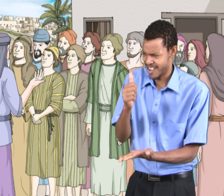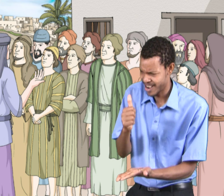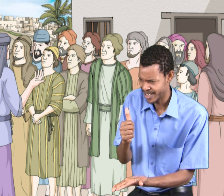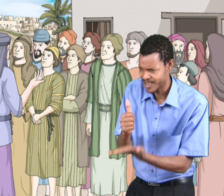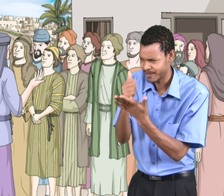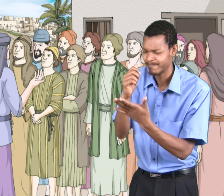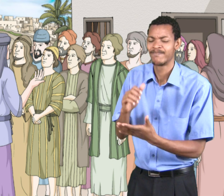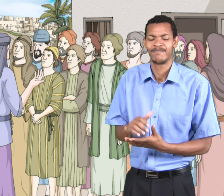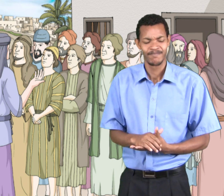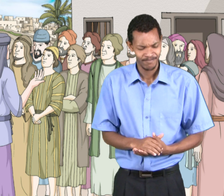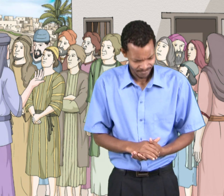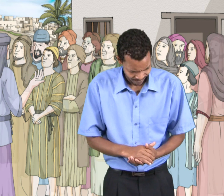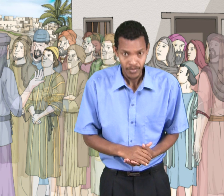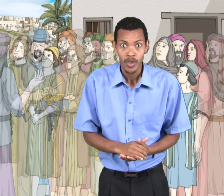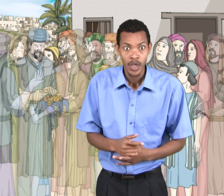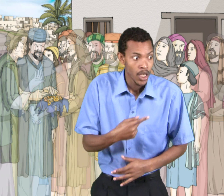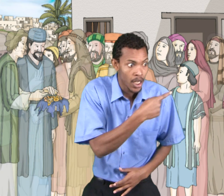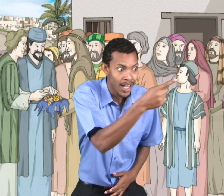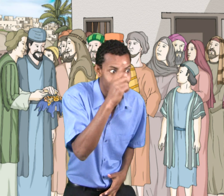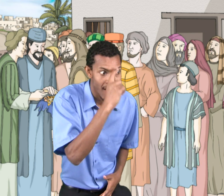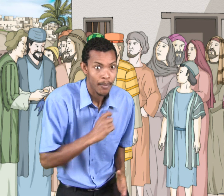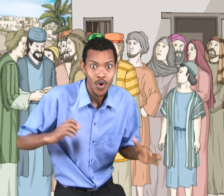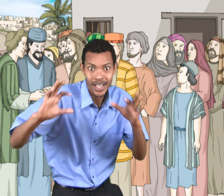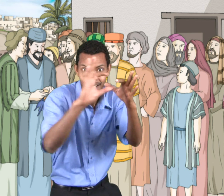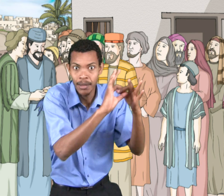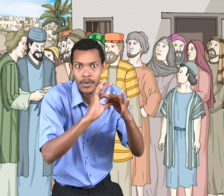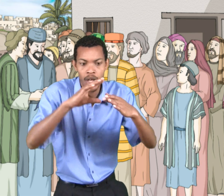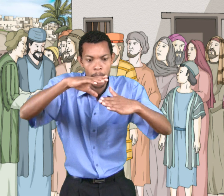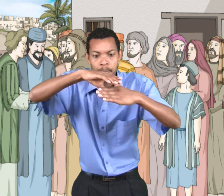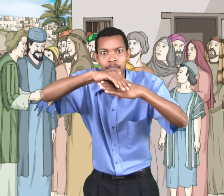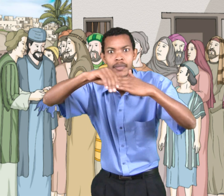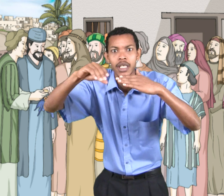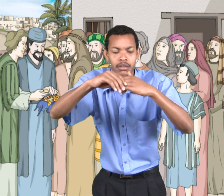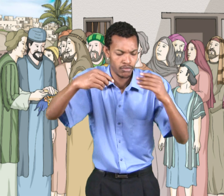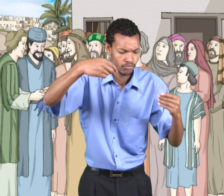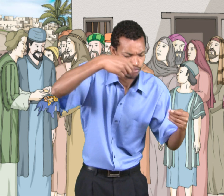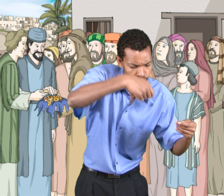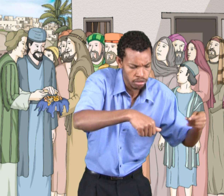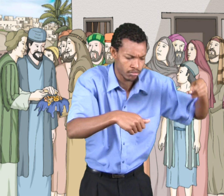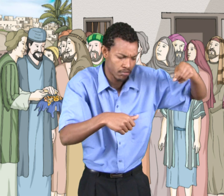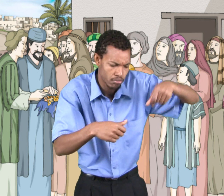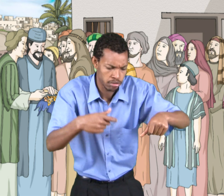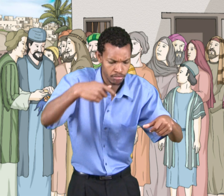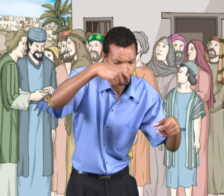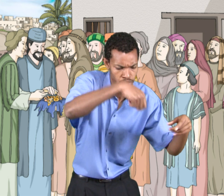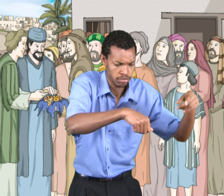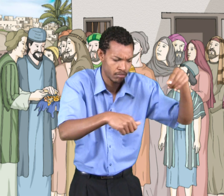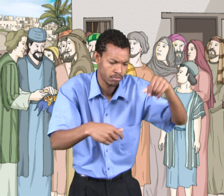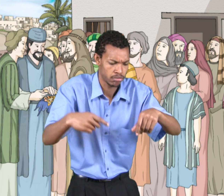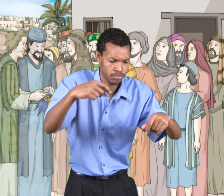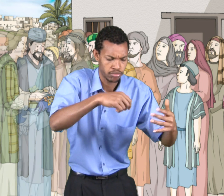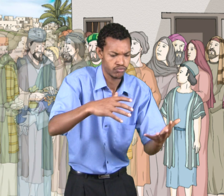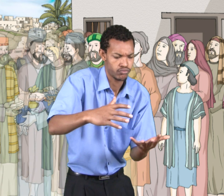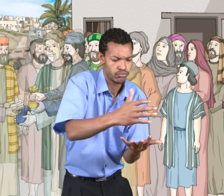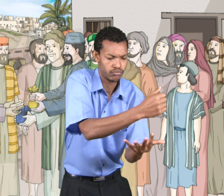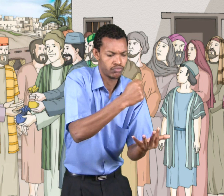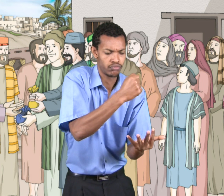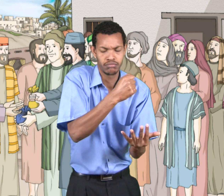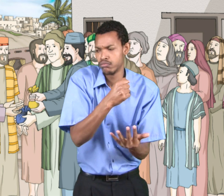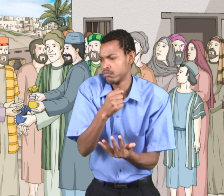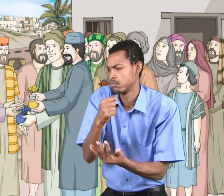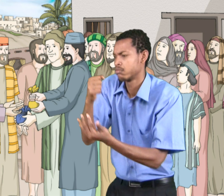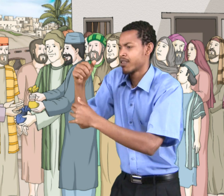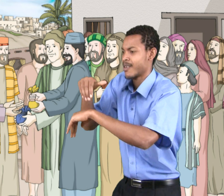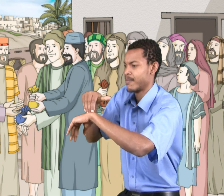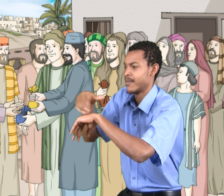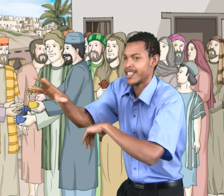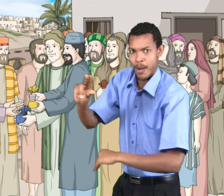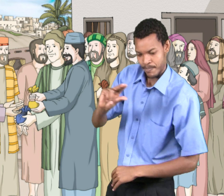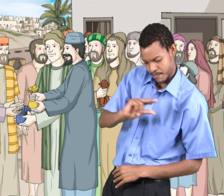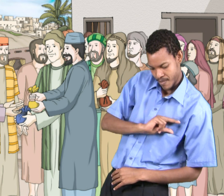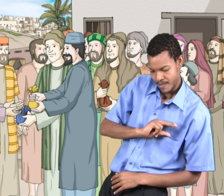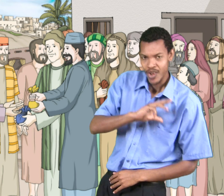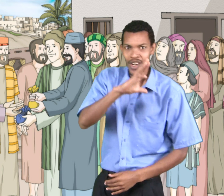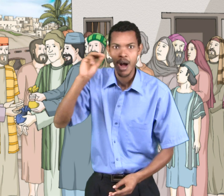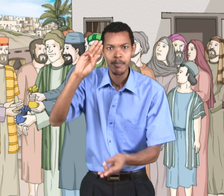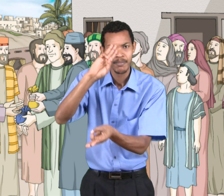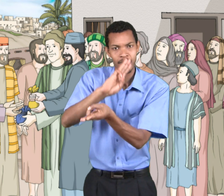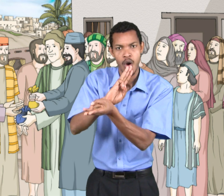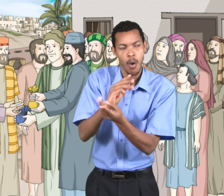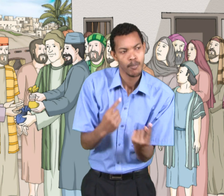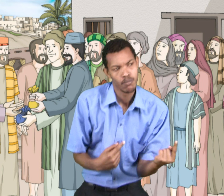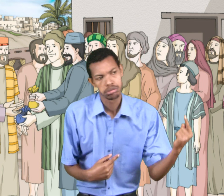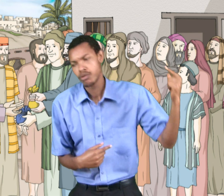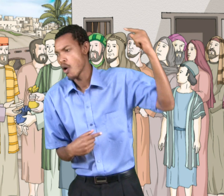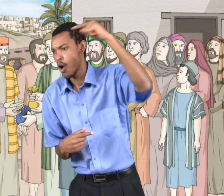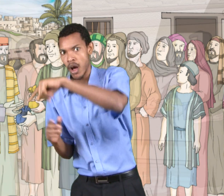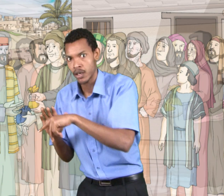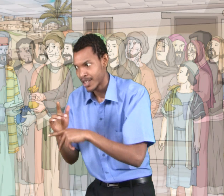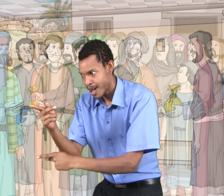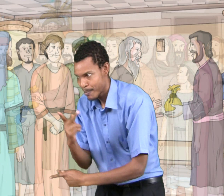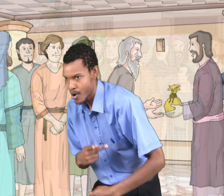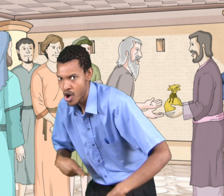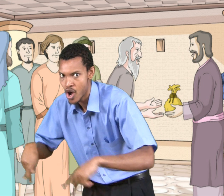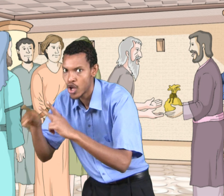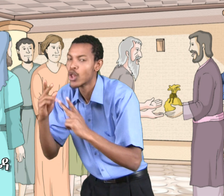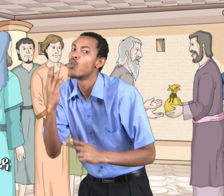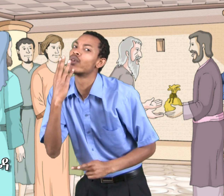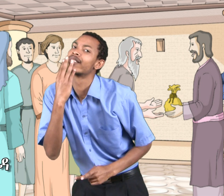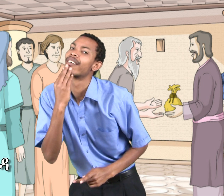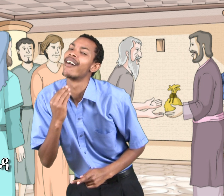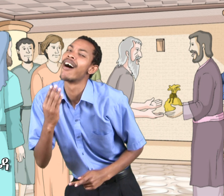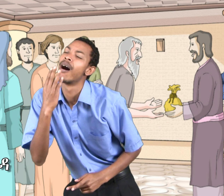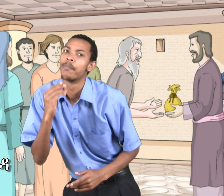(This happened under Claudius.) So the disciples, each according to his ability, decided to send relief to the brothers living in Judea.